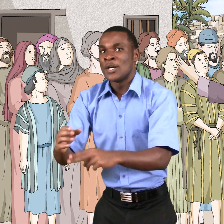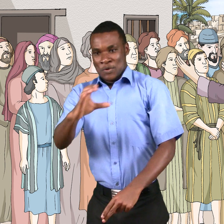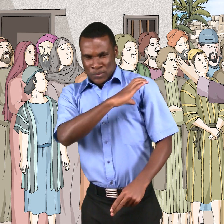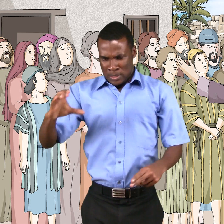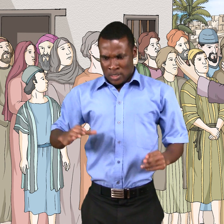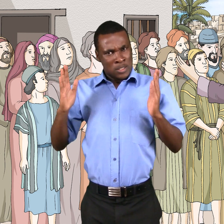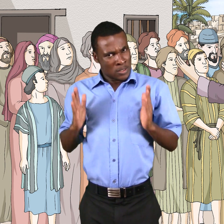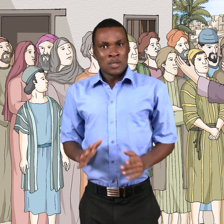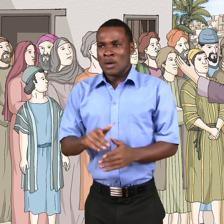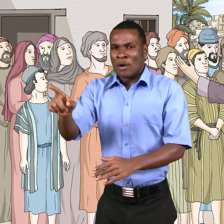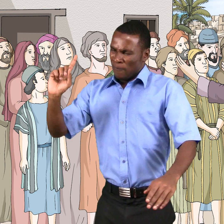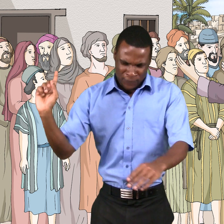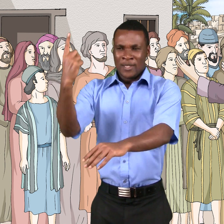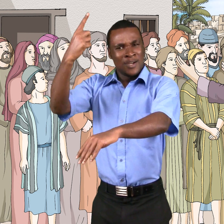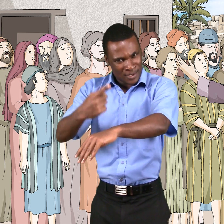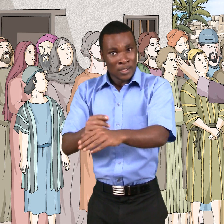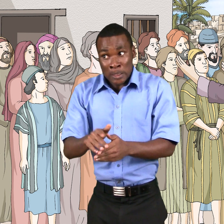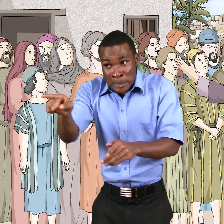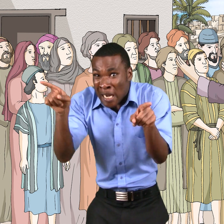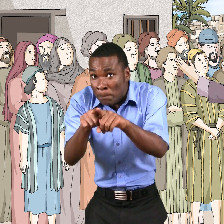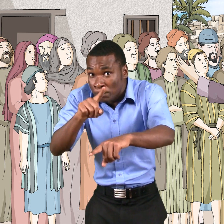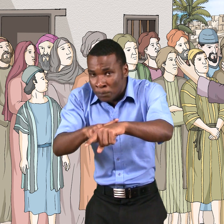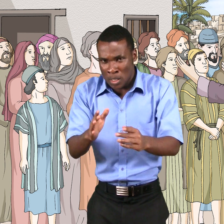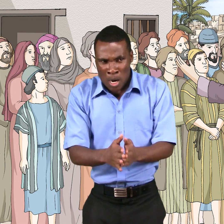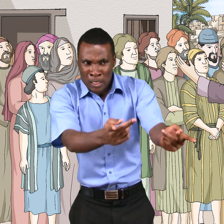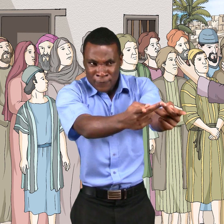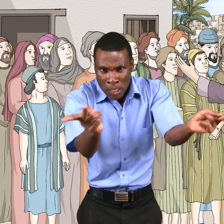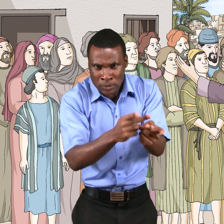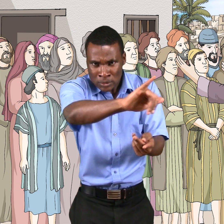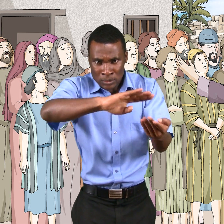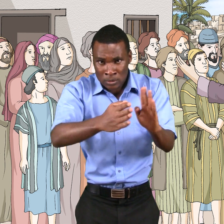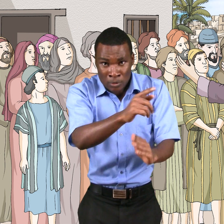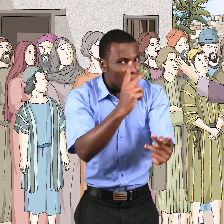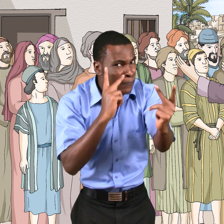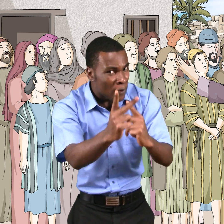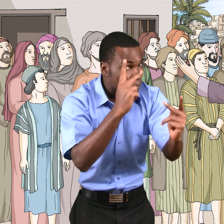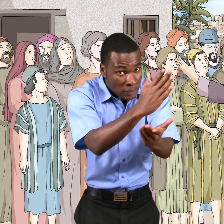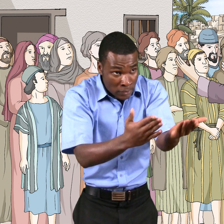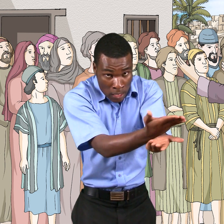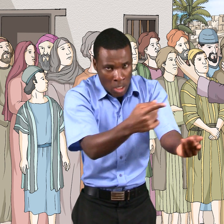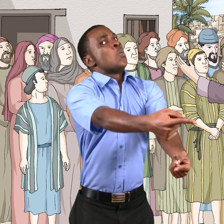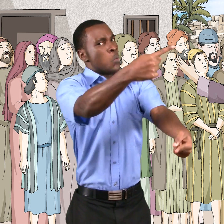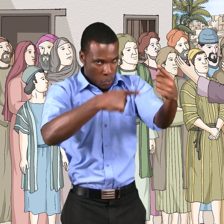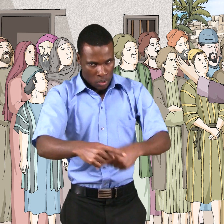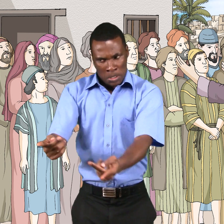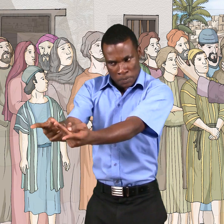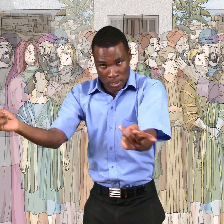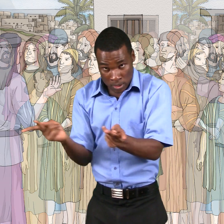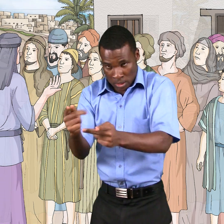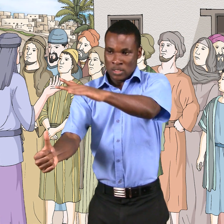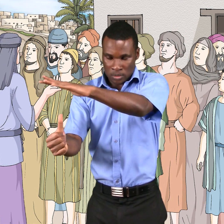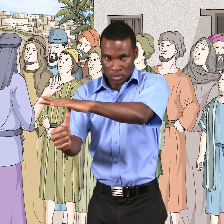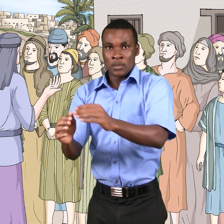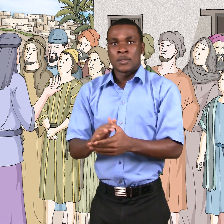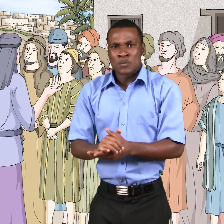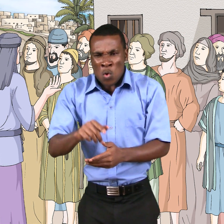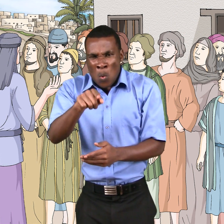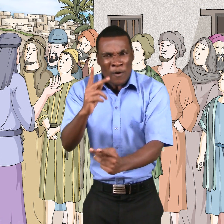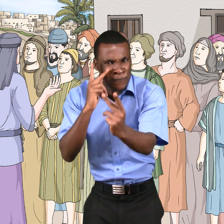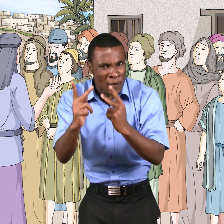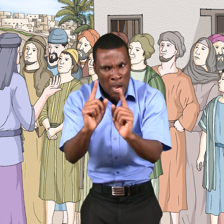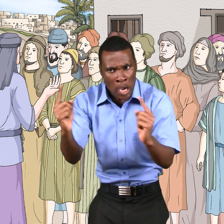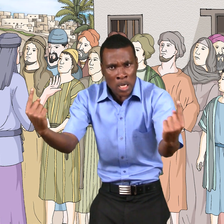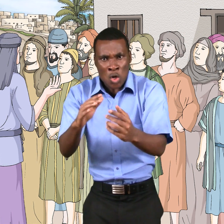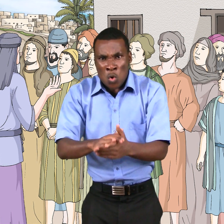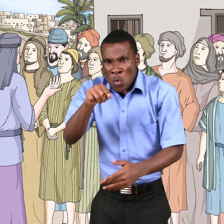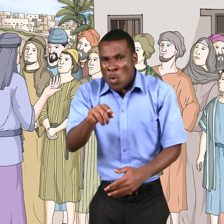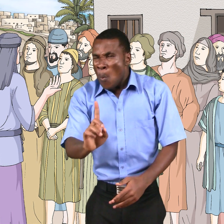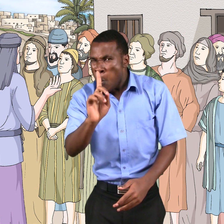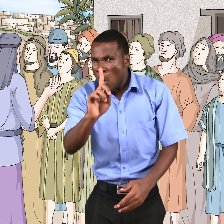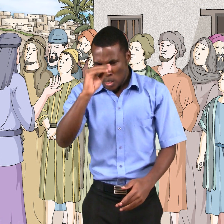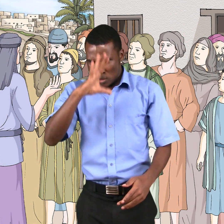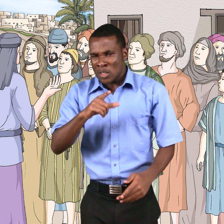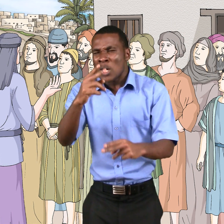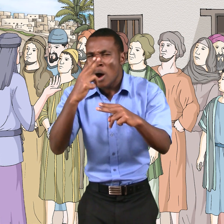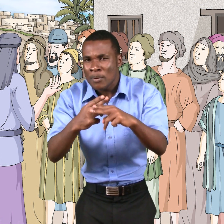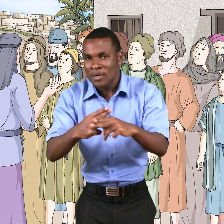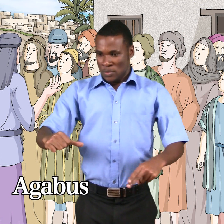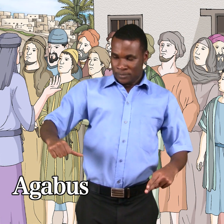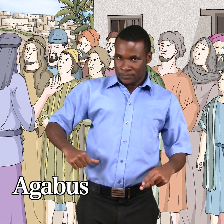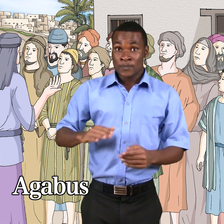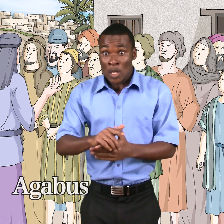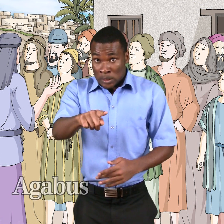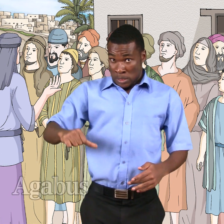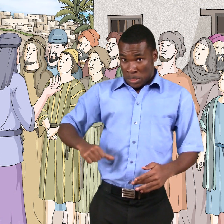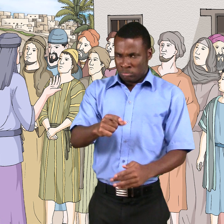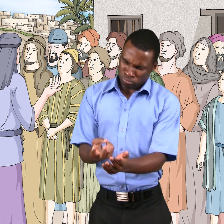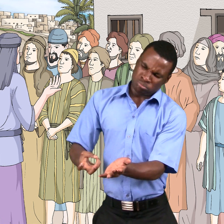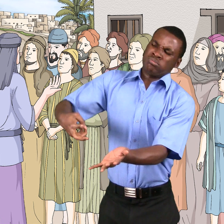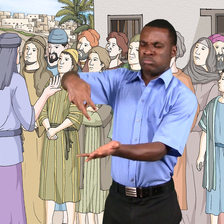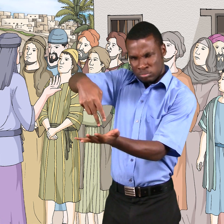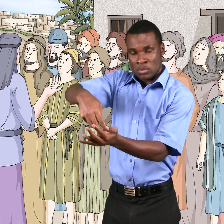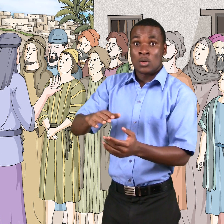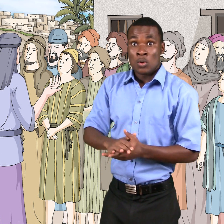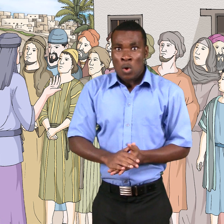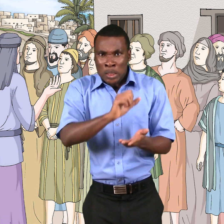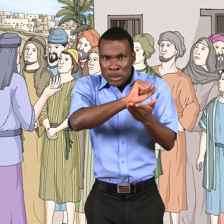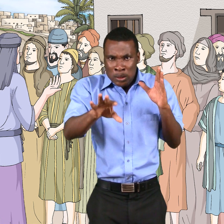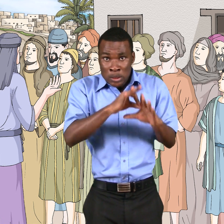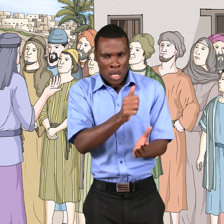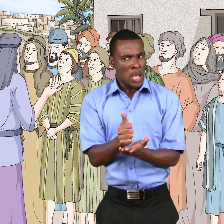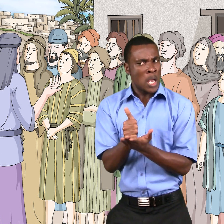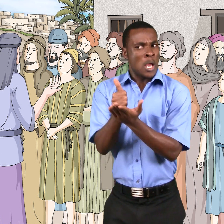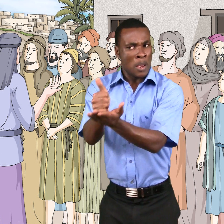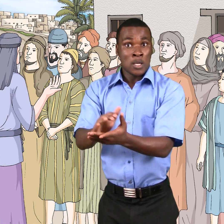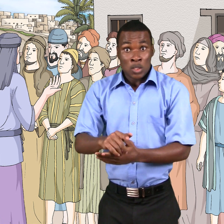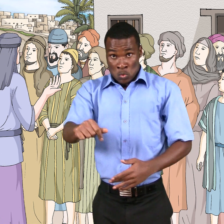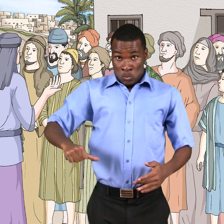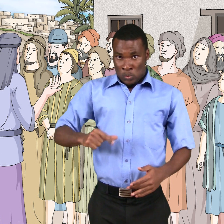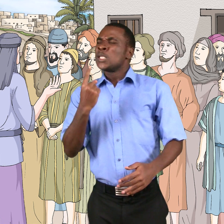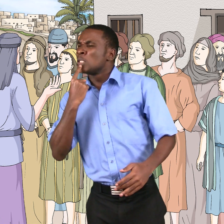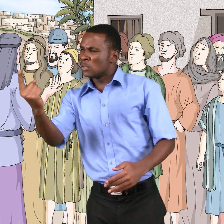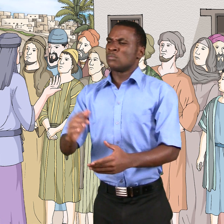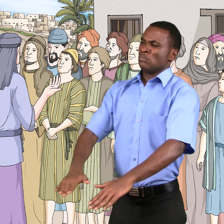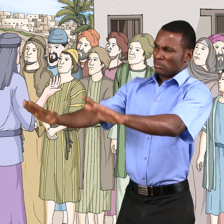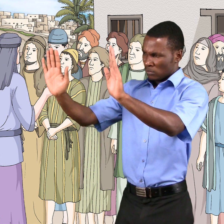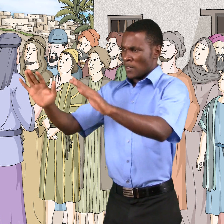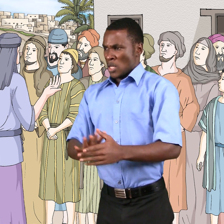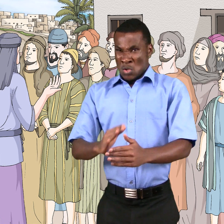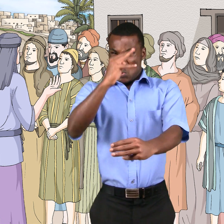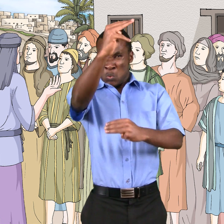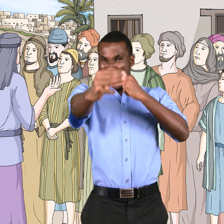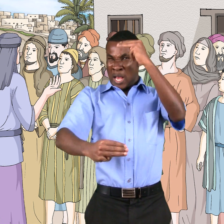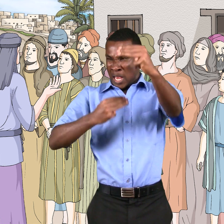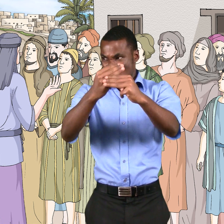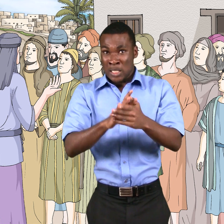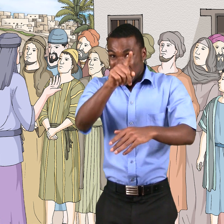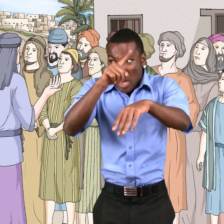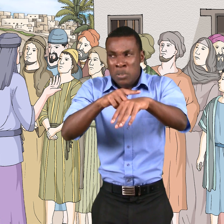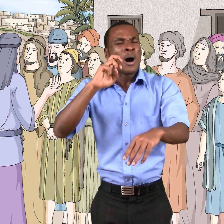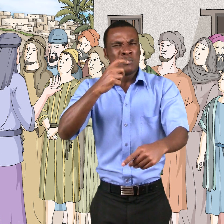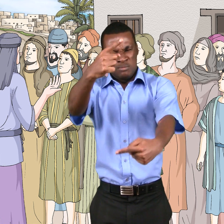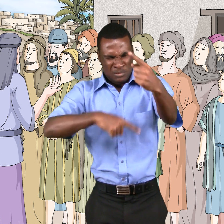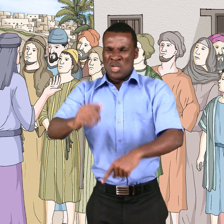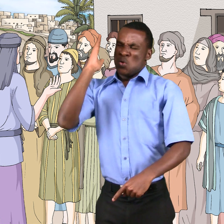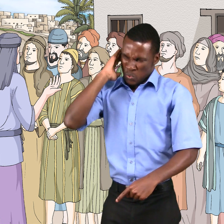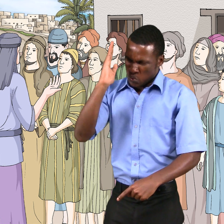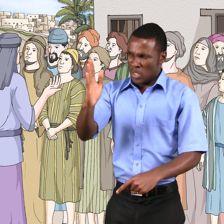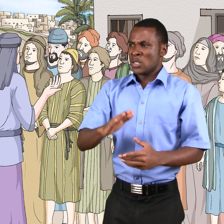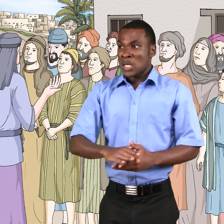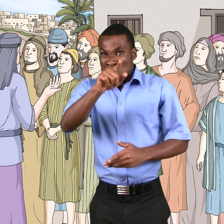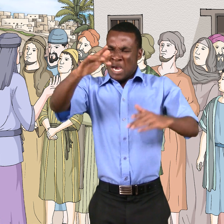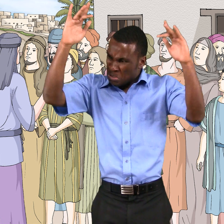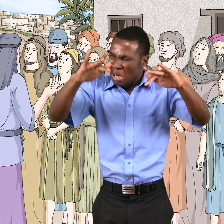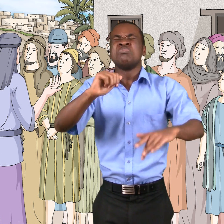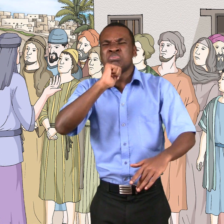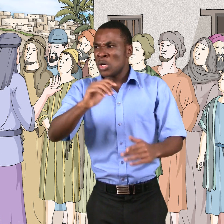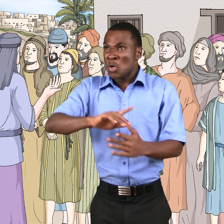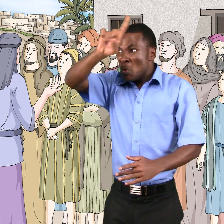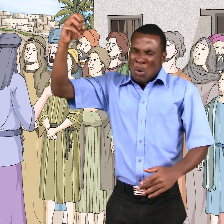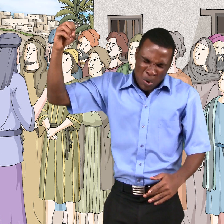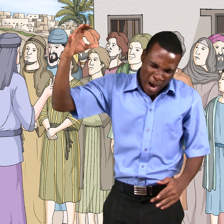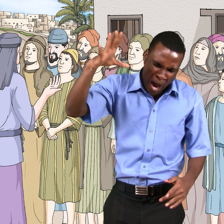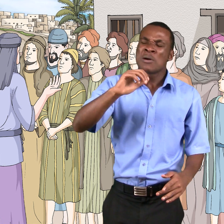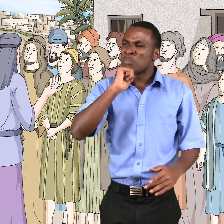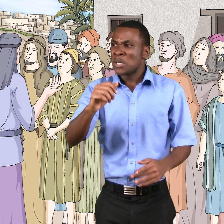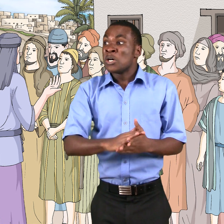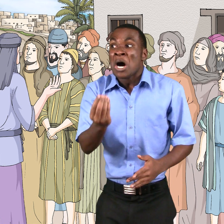The disciples were first called Christians at Antioch. In those days some prophets came down from Jerusalem to Antioch.